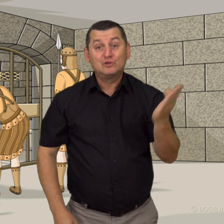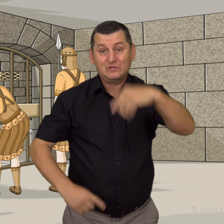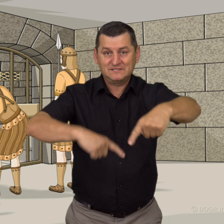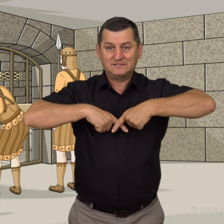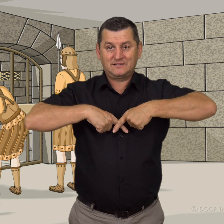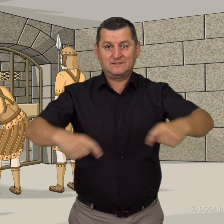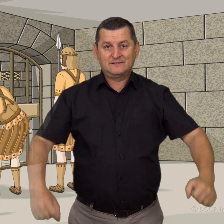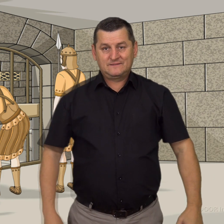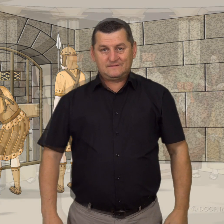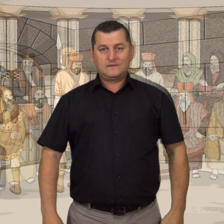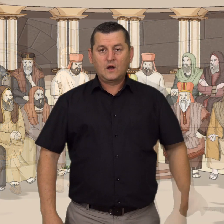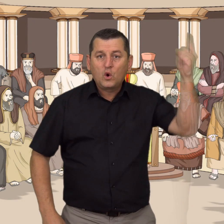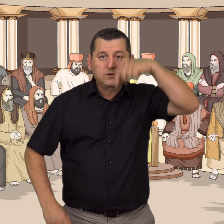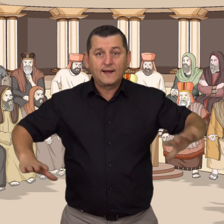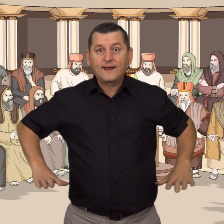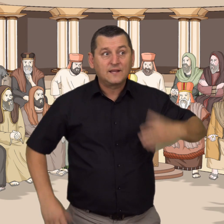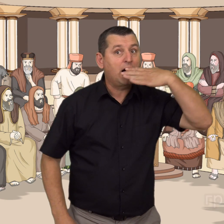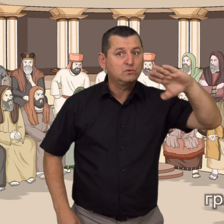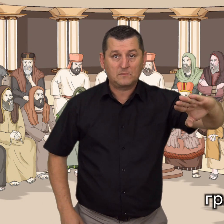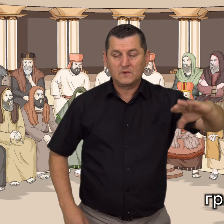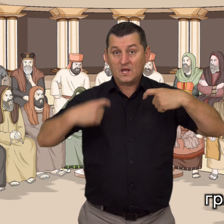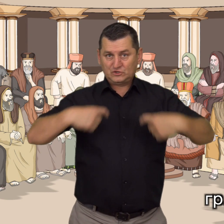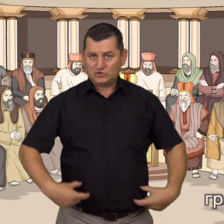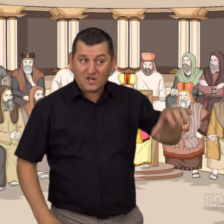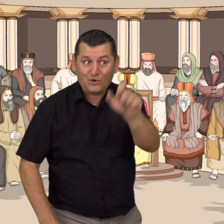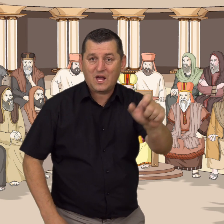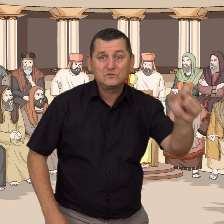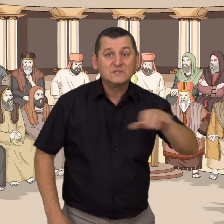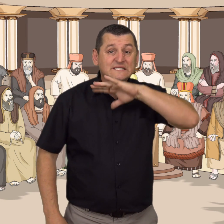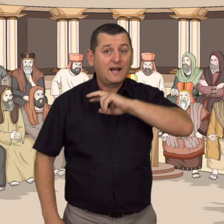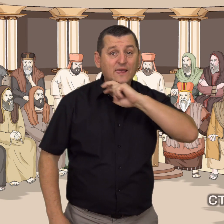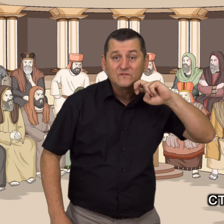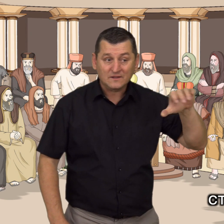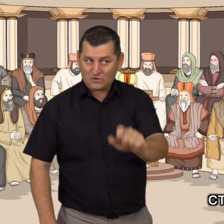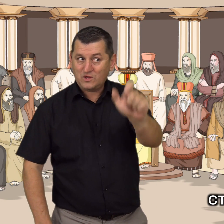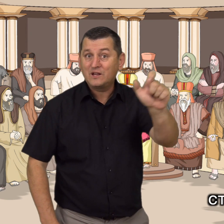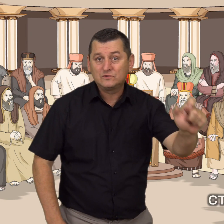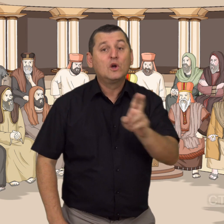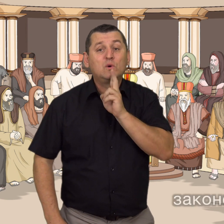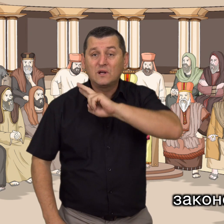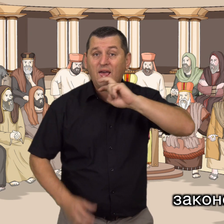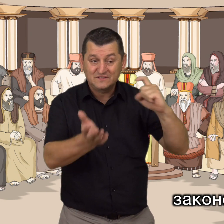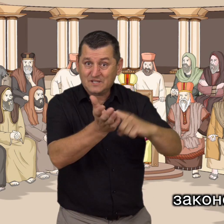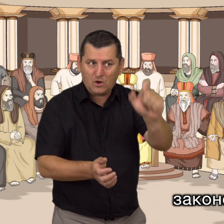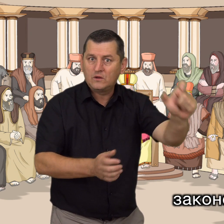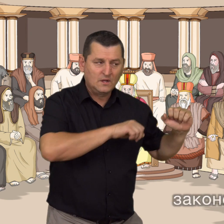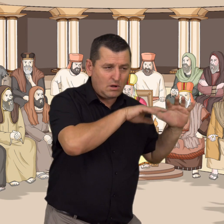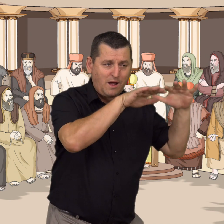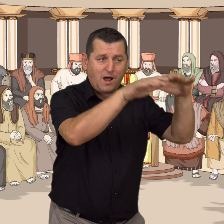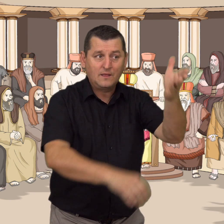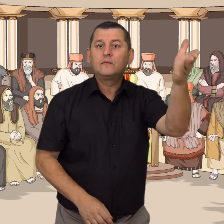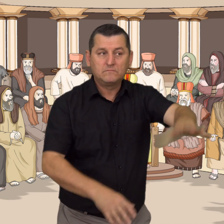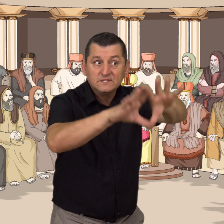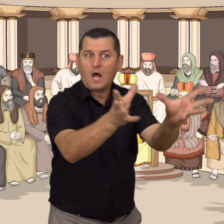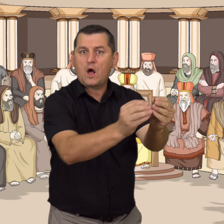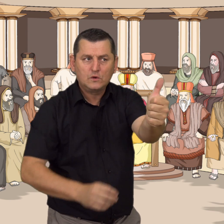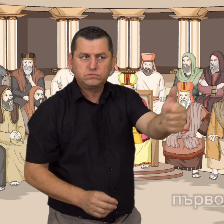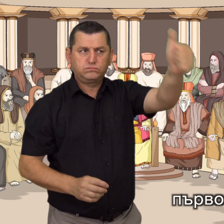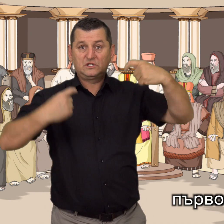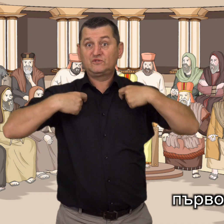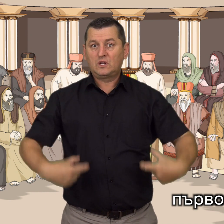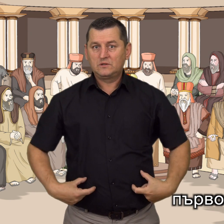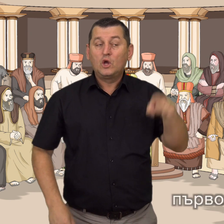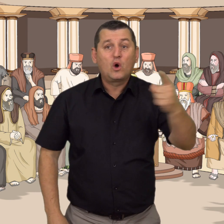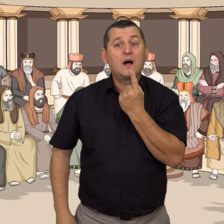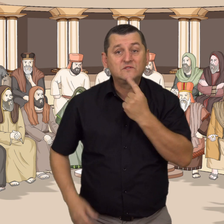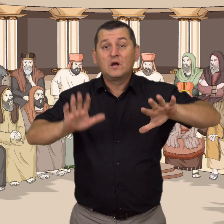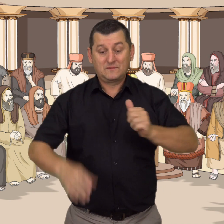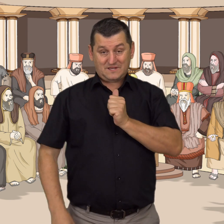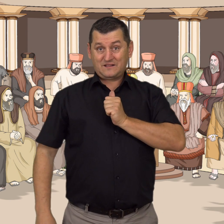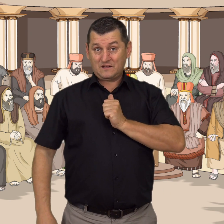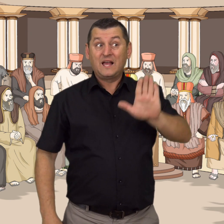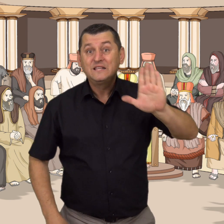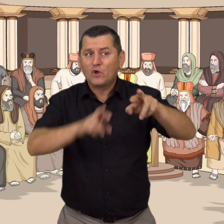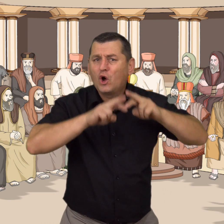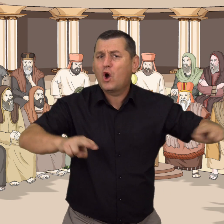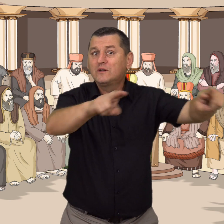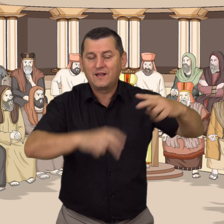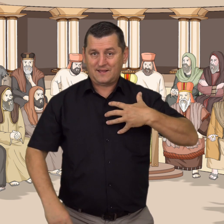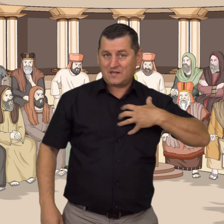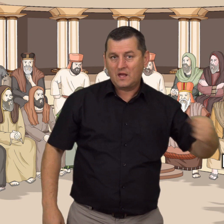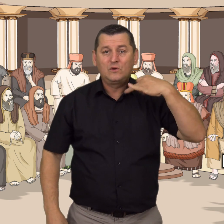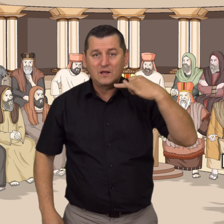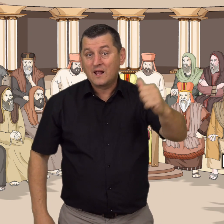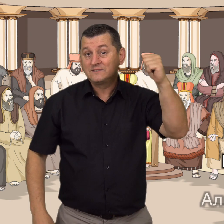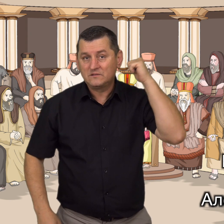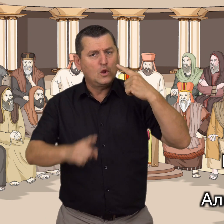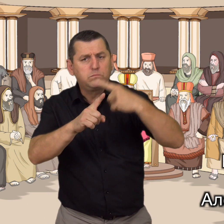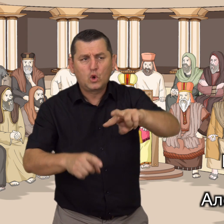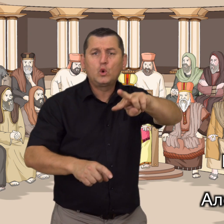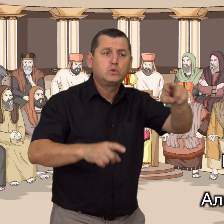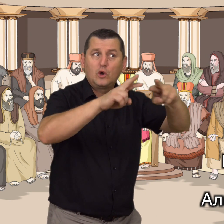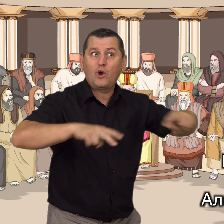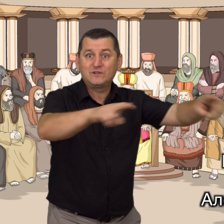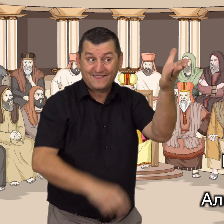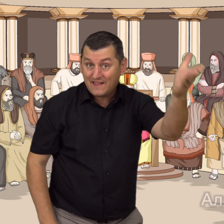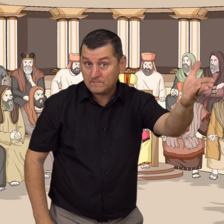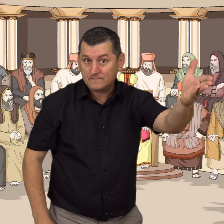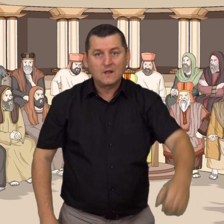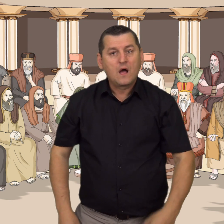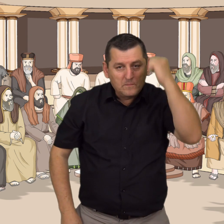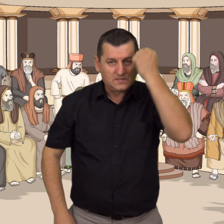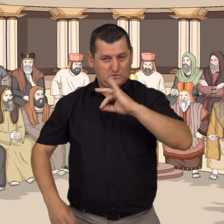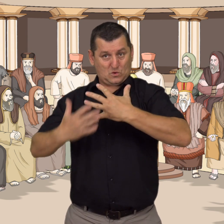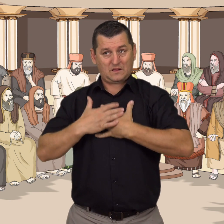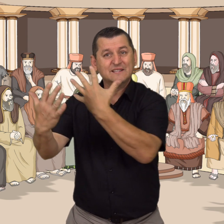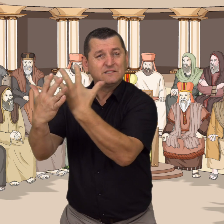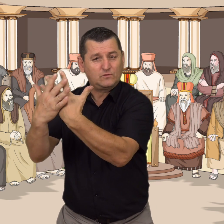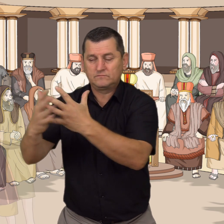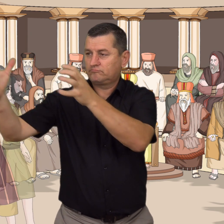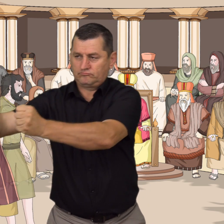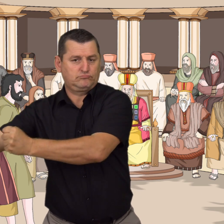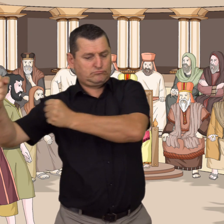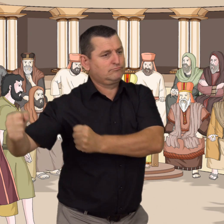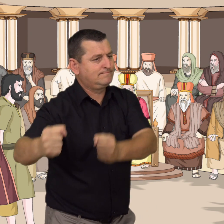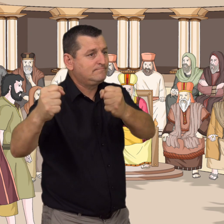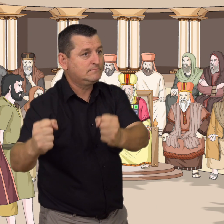The next day the rulers, elders, and scribes assembled in Jerusalem, along with Annas the high priest, Caiaphas, John, Alexander, and many others from the high priest’s family.